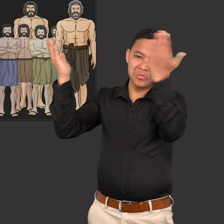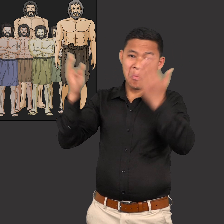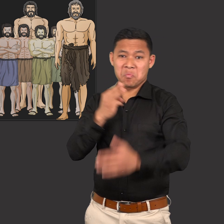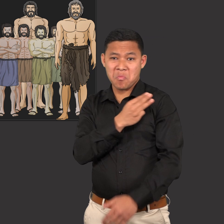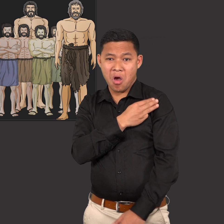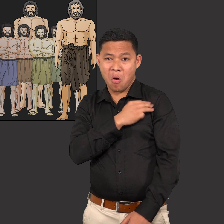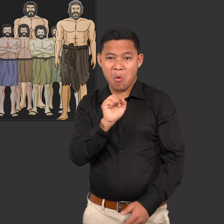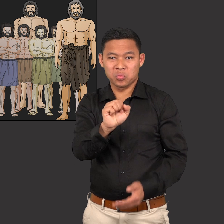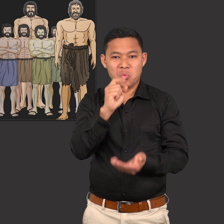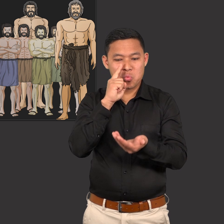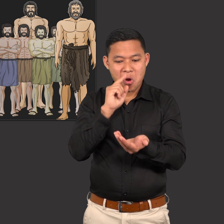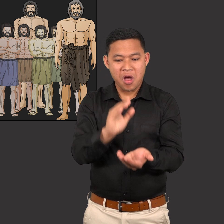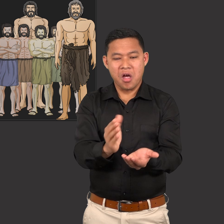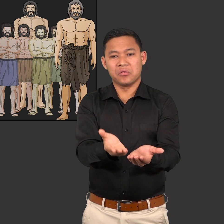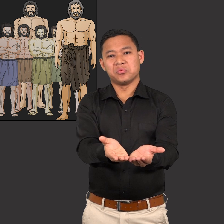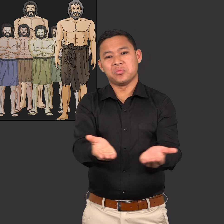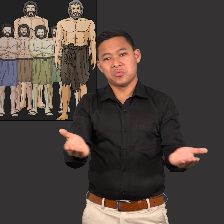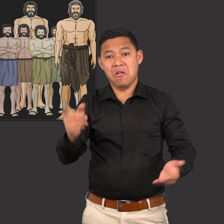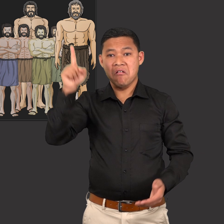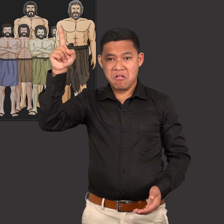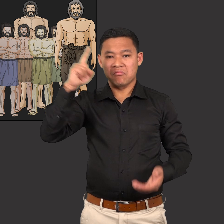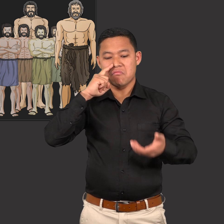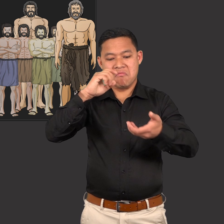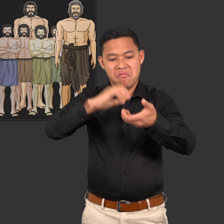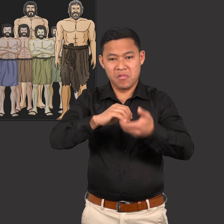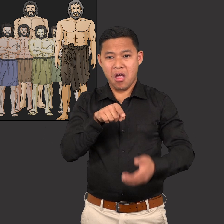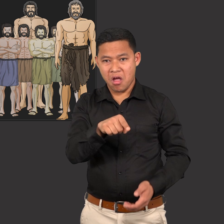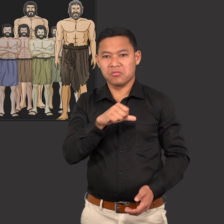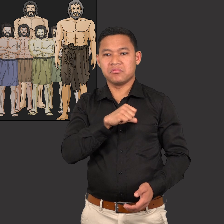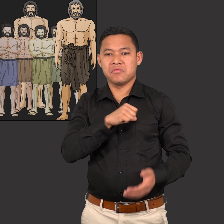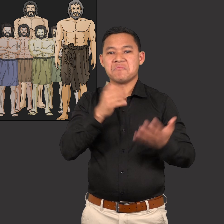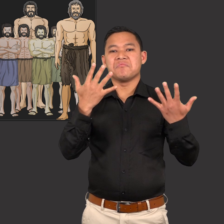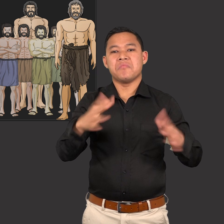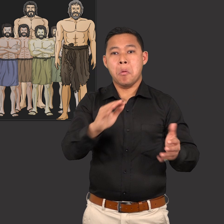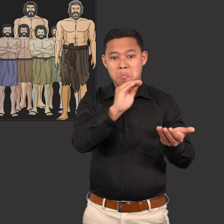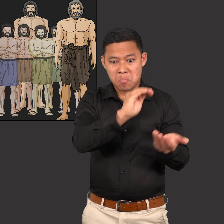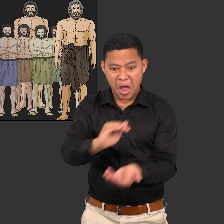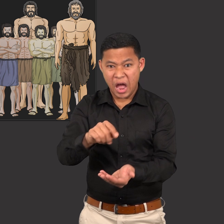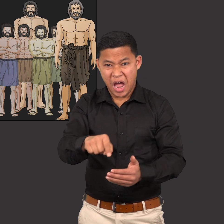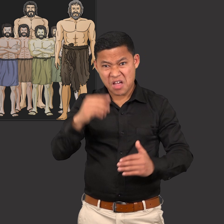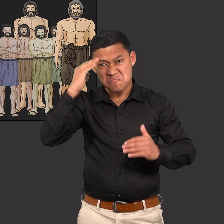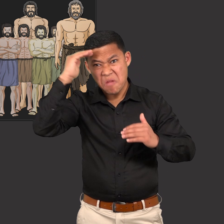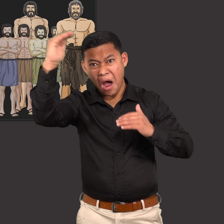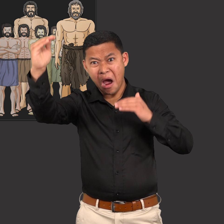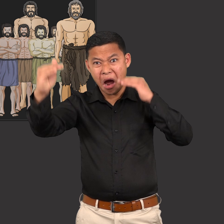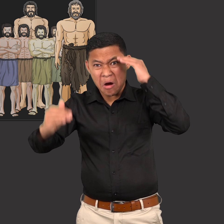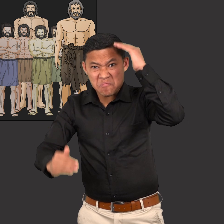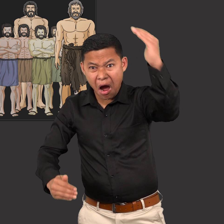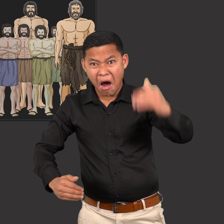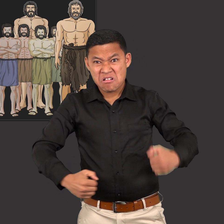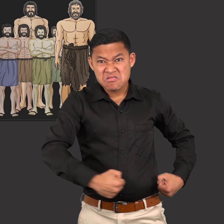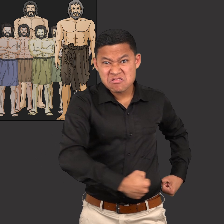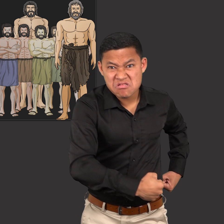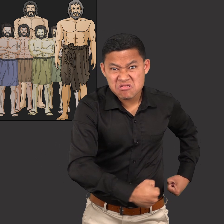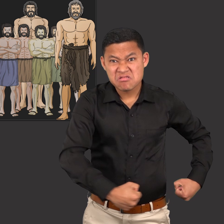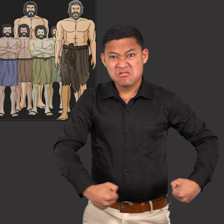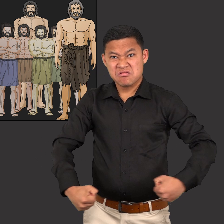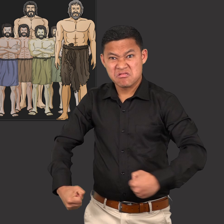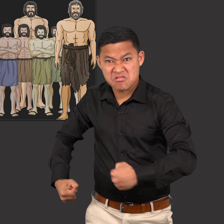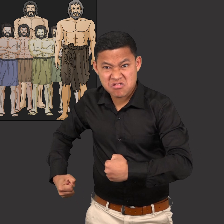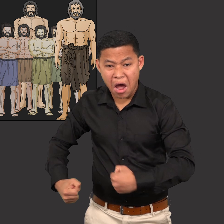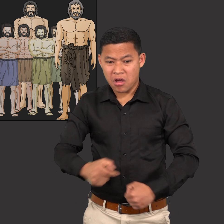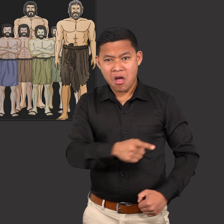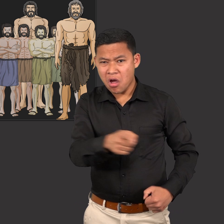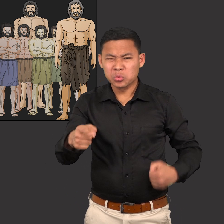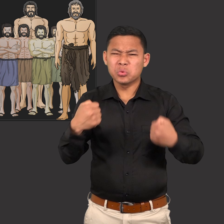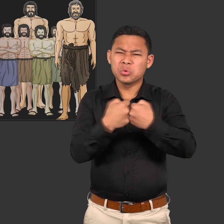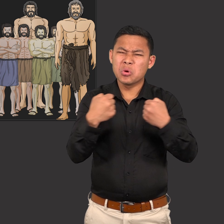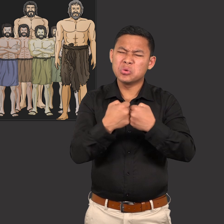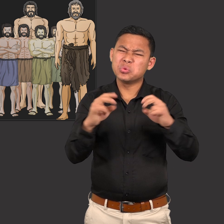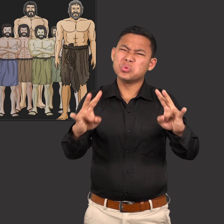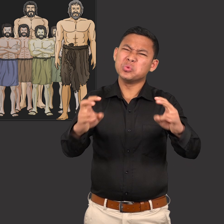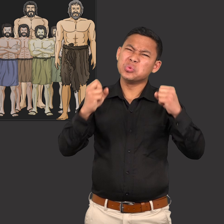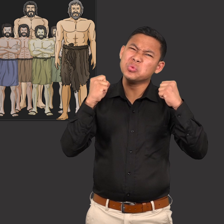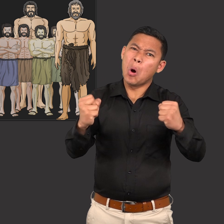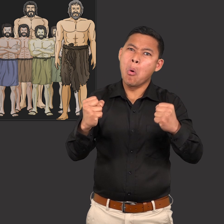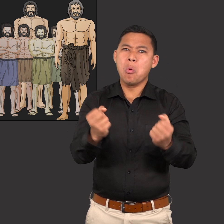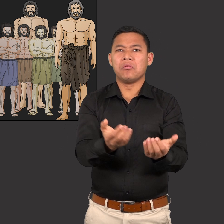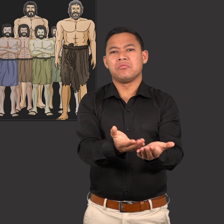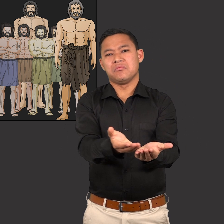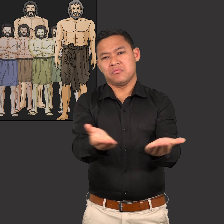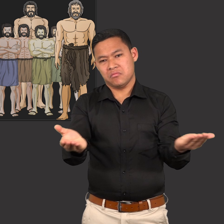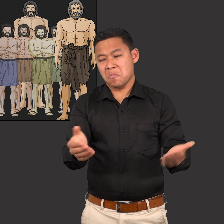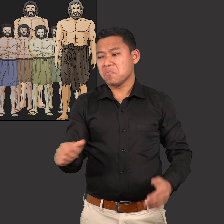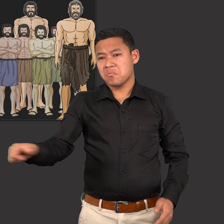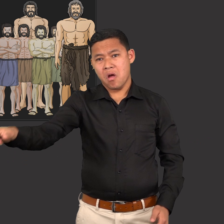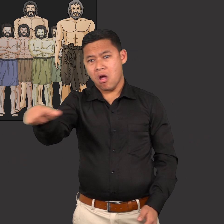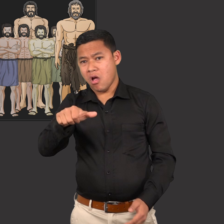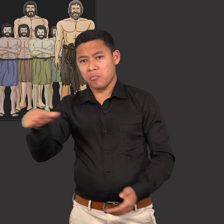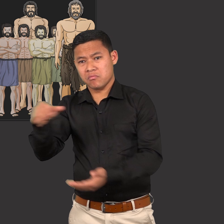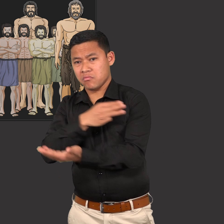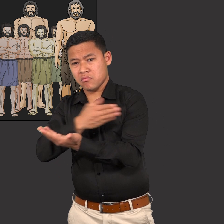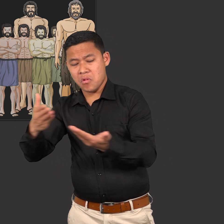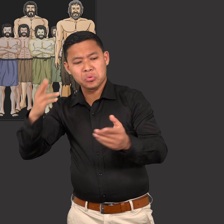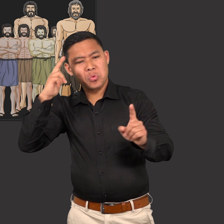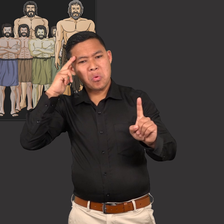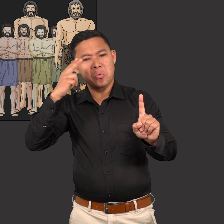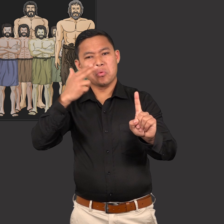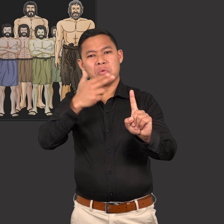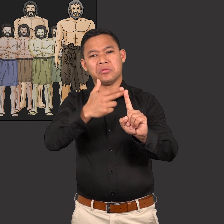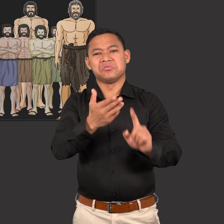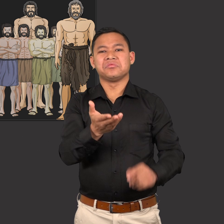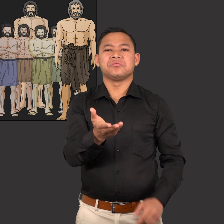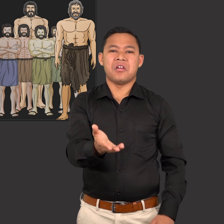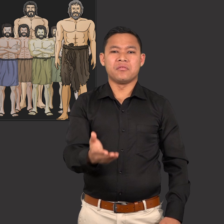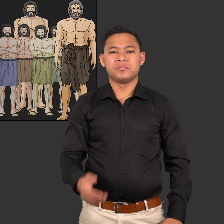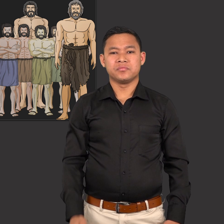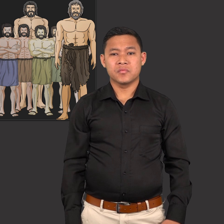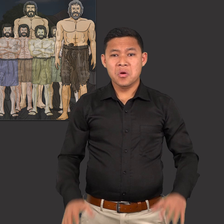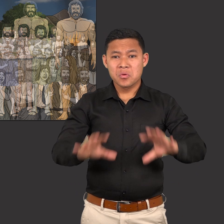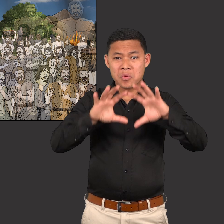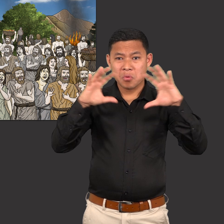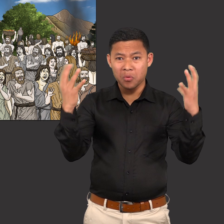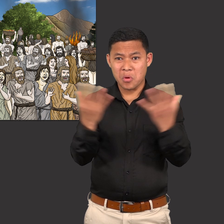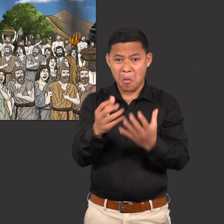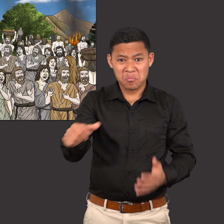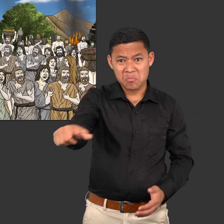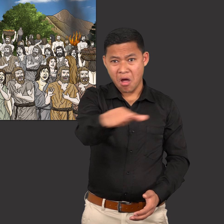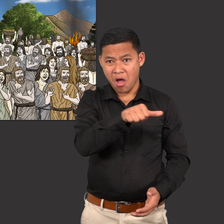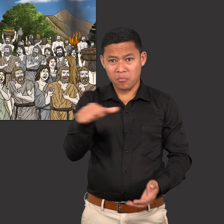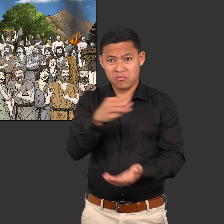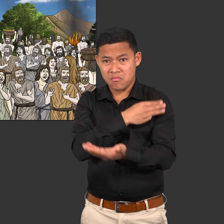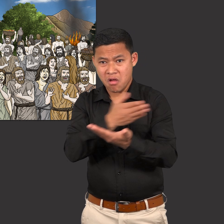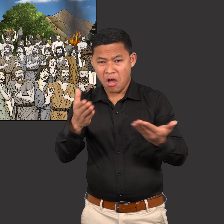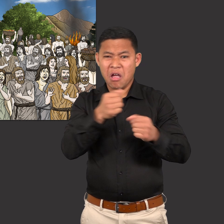And they bore them children who became the mighty men of old, men of renown.